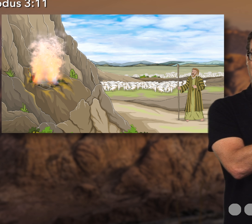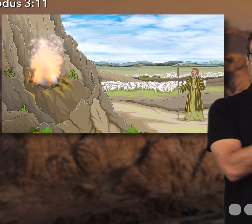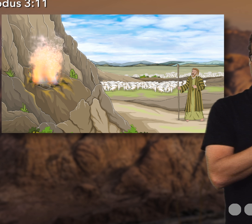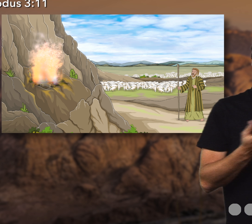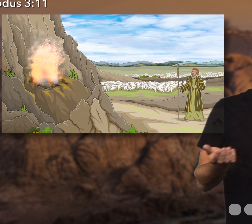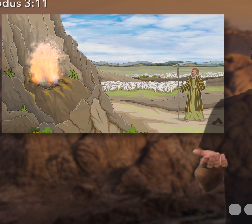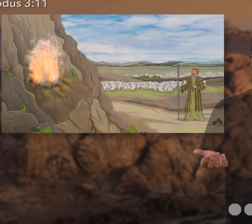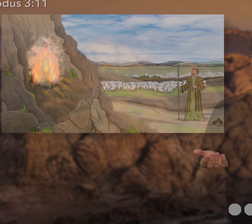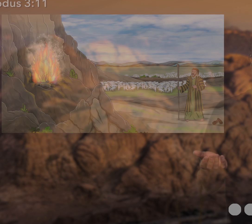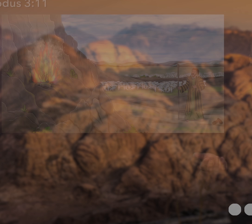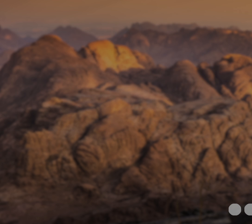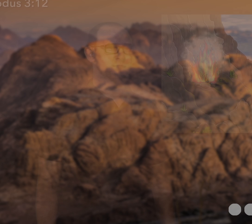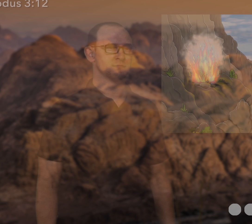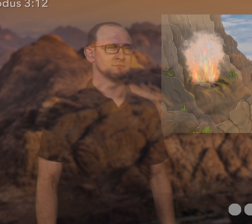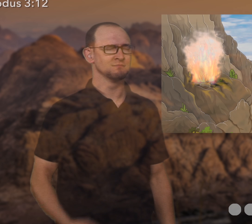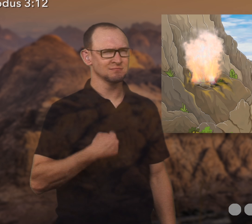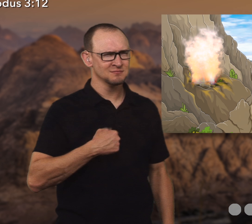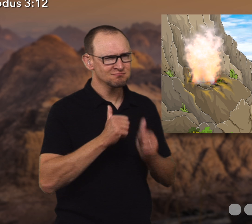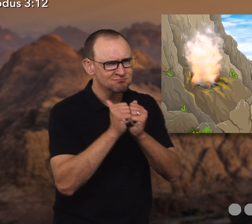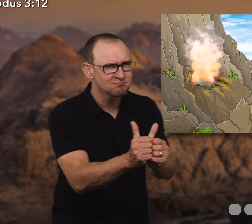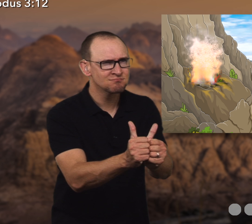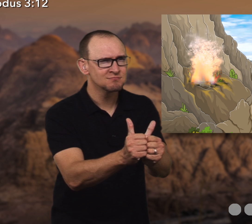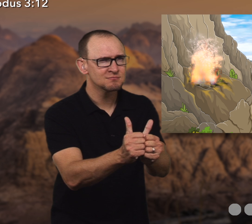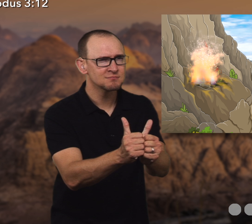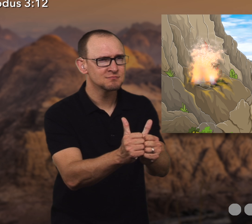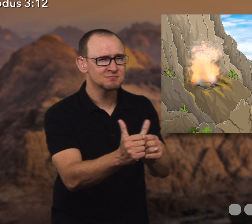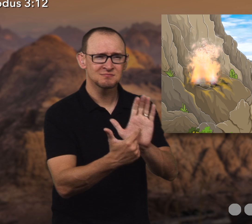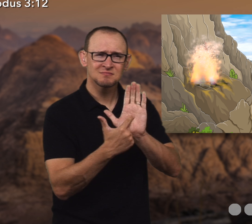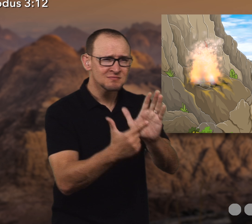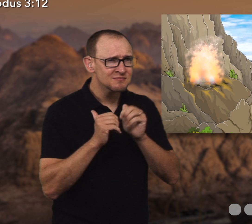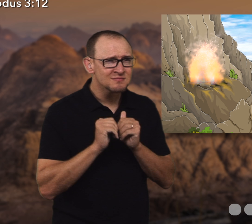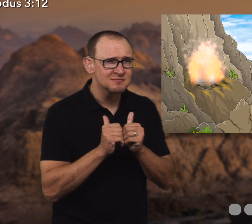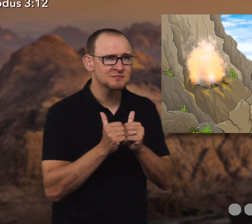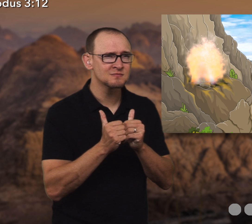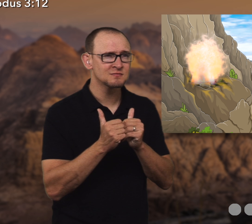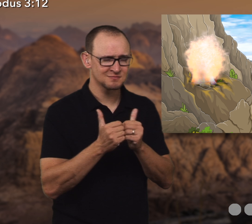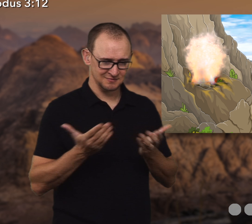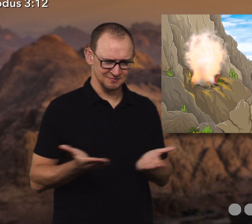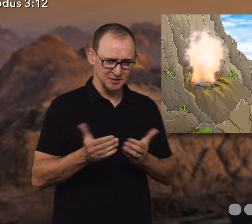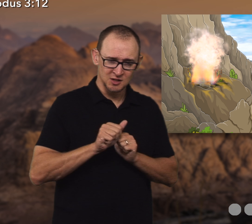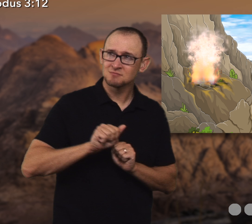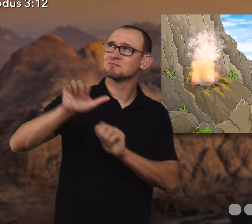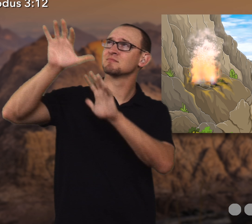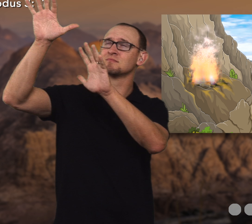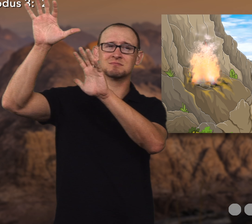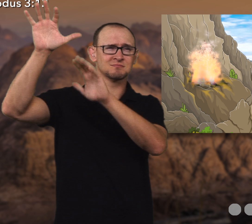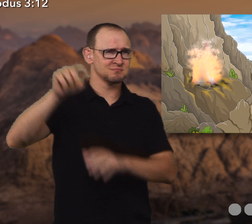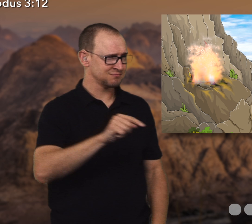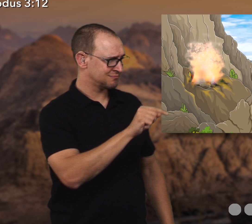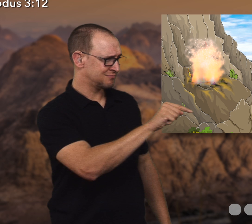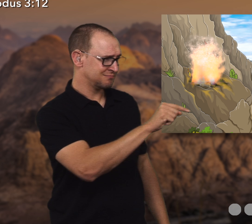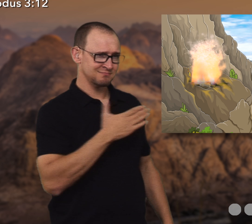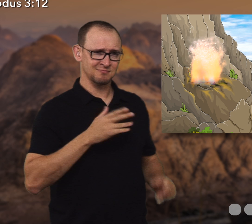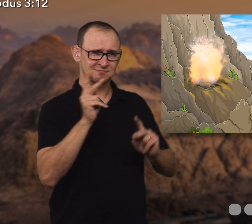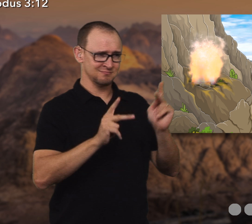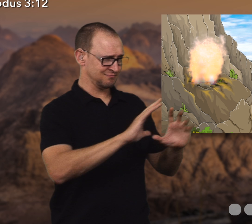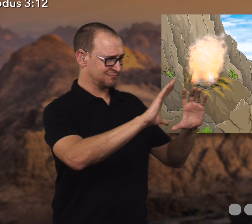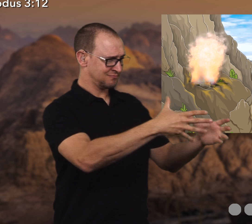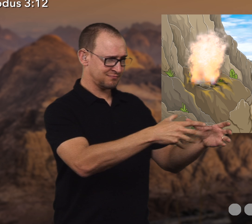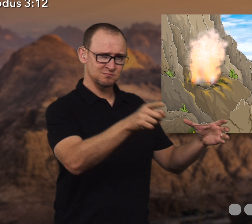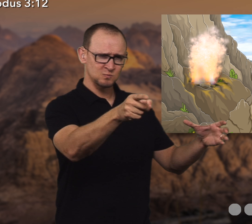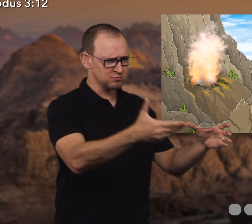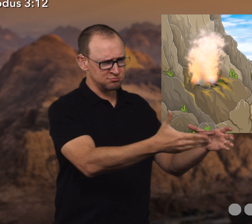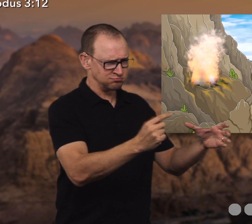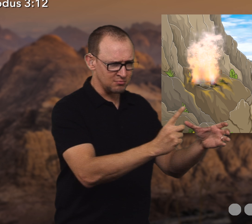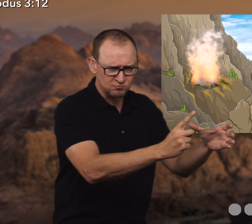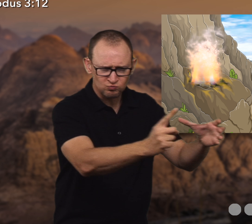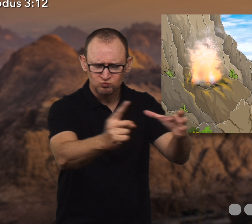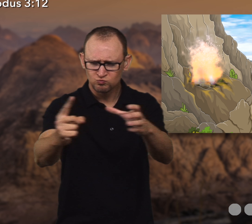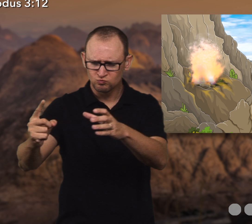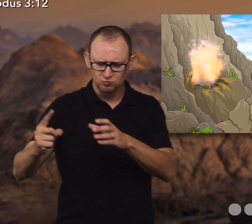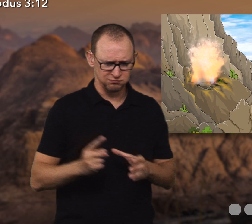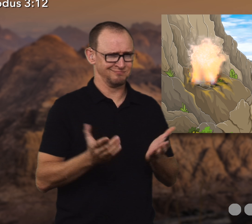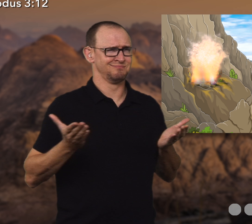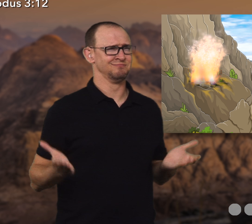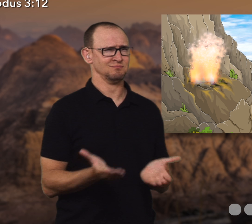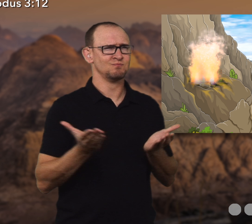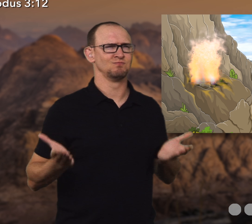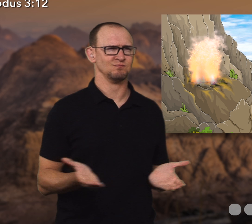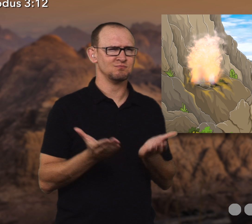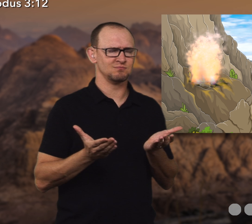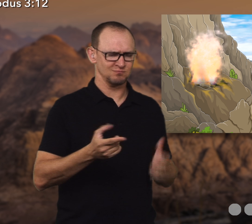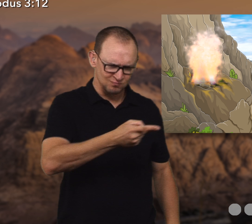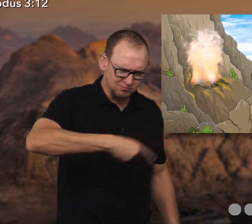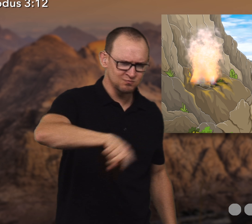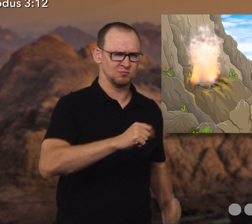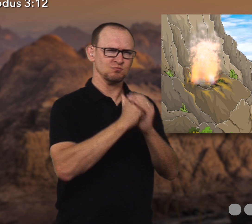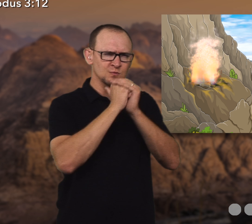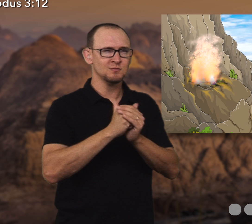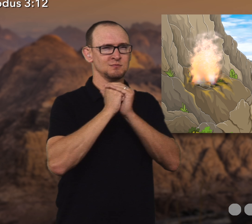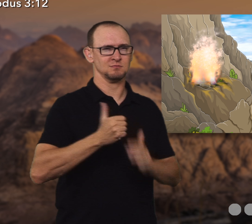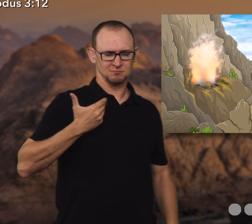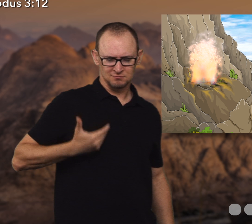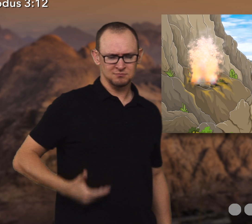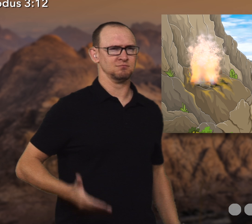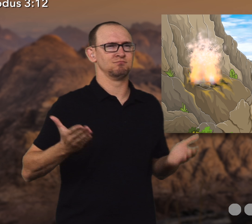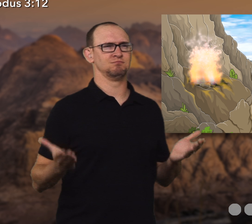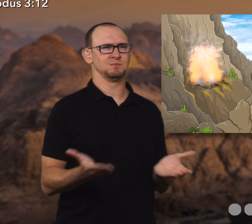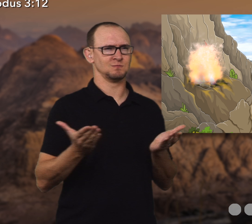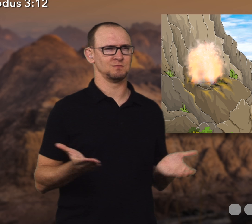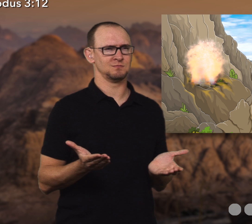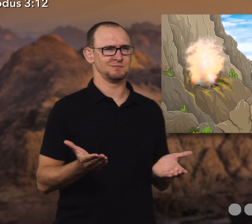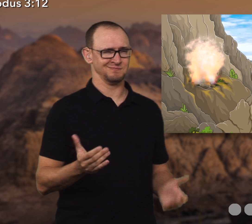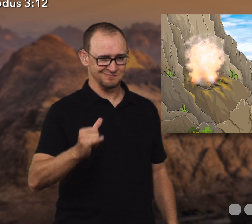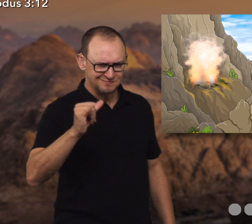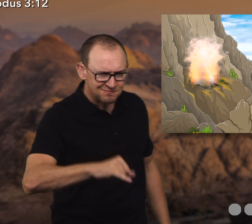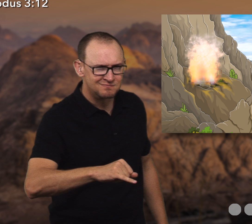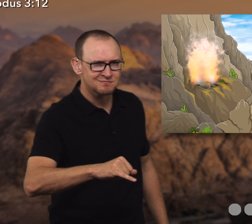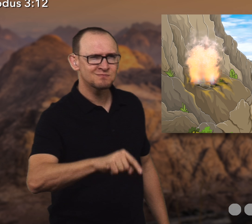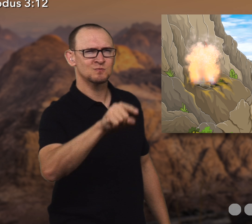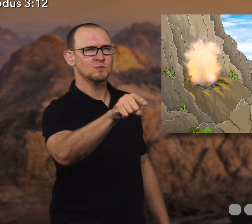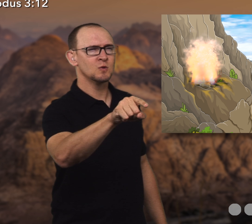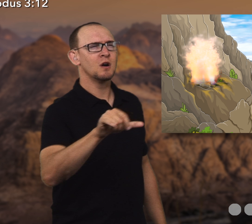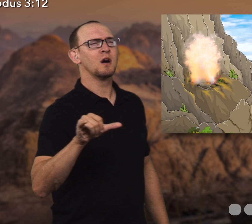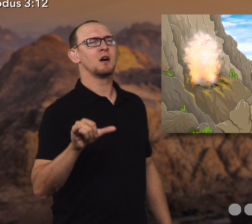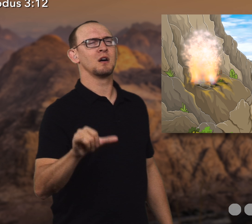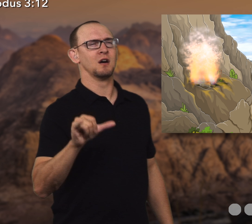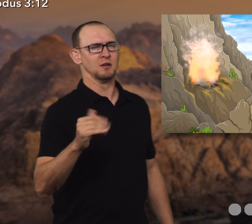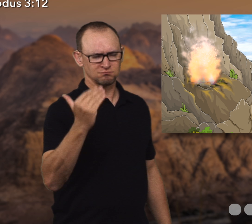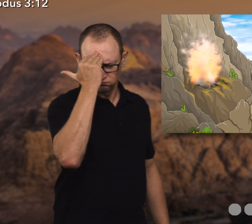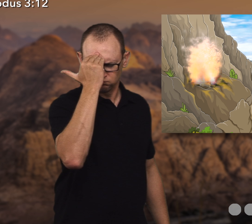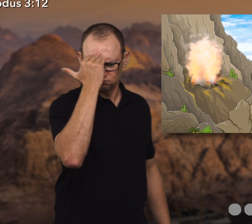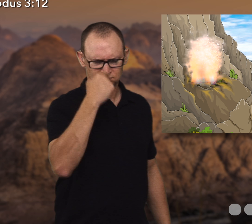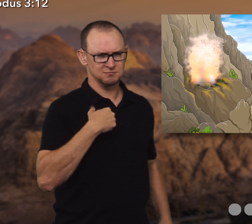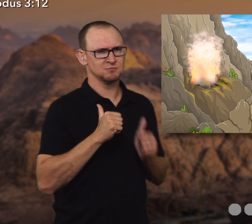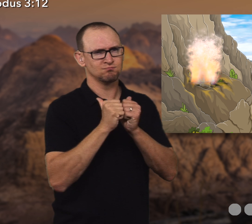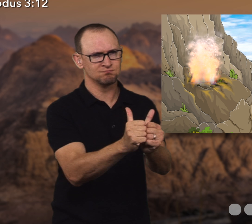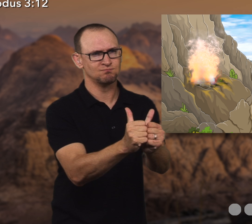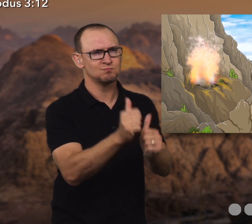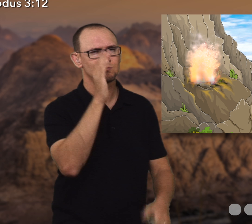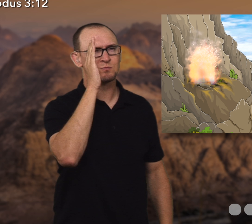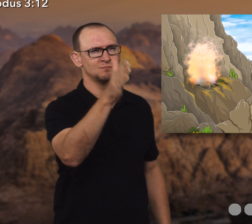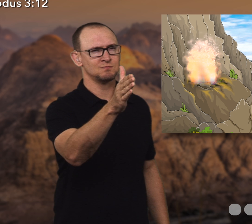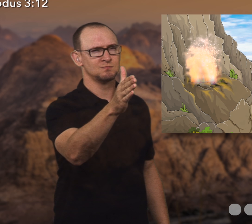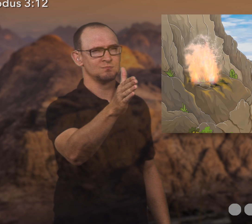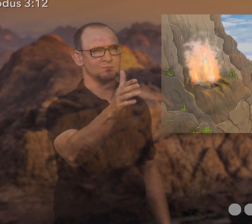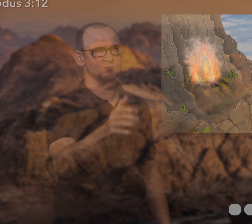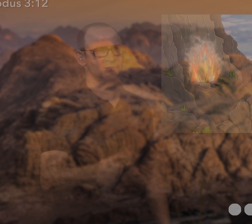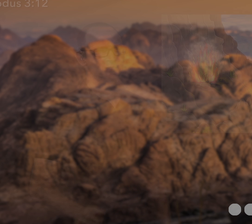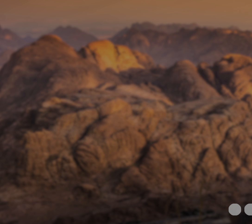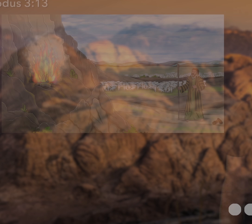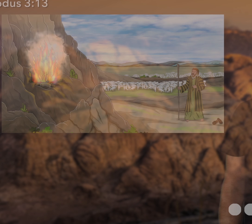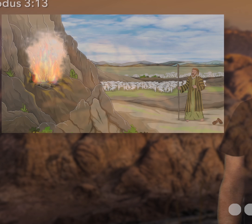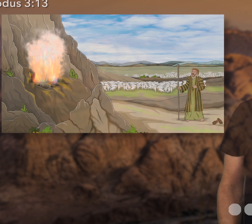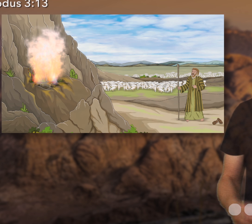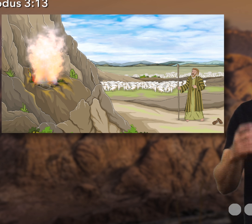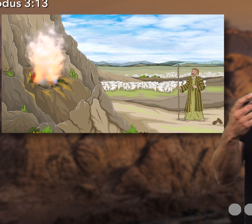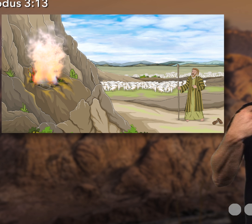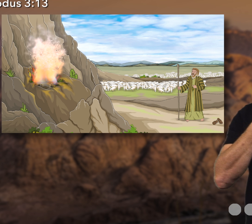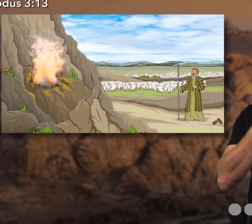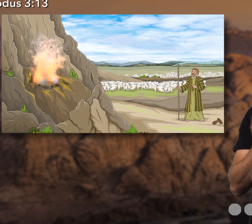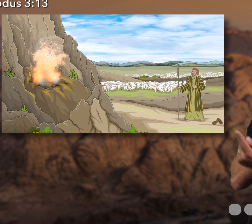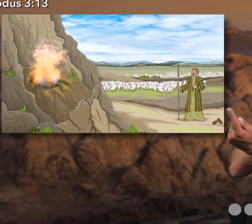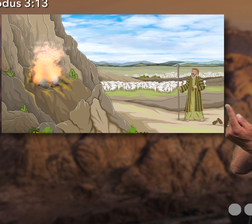“I will surely be with you,” God said, “and this will be the sign to you that I have sent you: When you have brought the people out of Egypt, all of you will worship God on this mountain.”